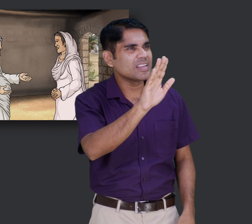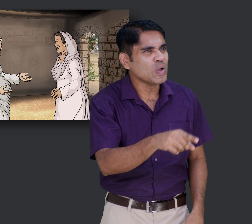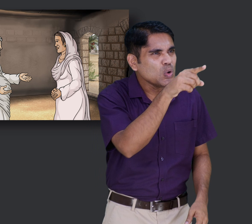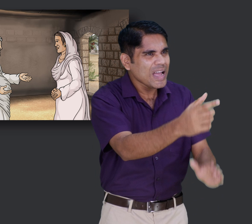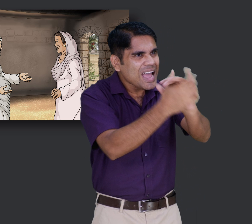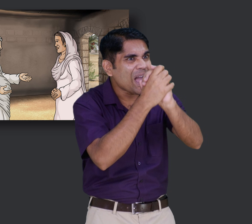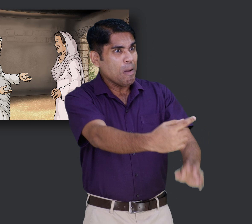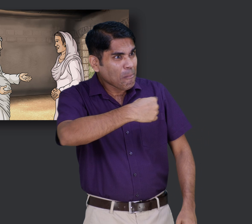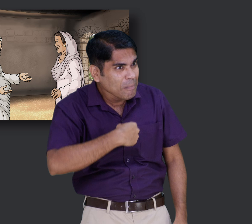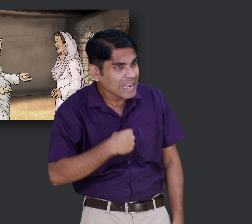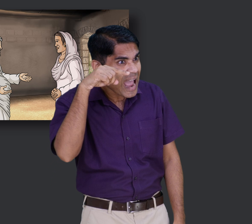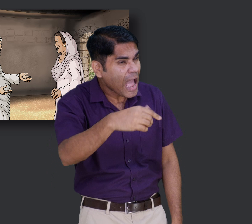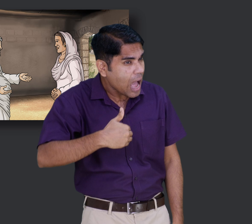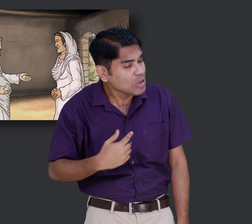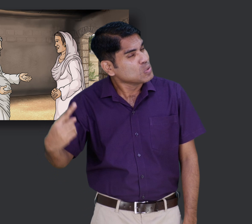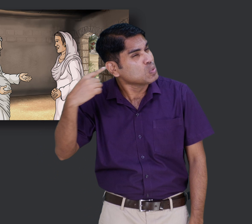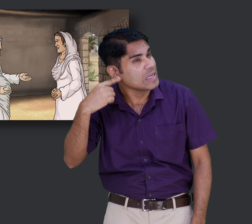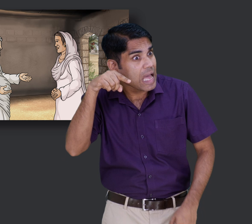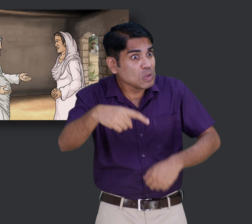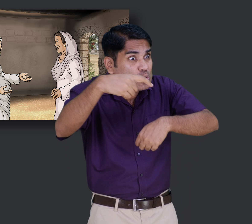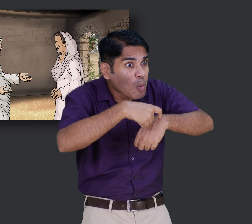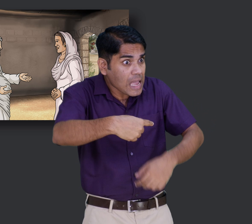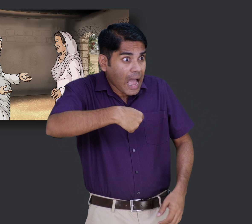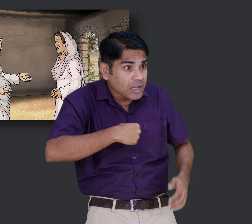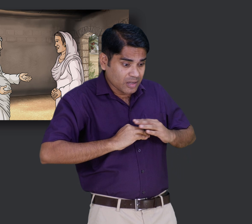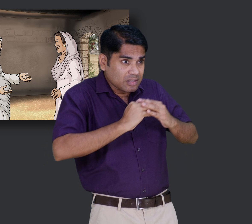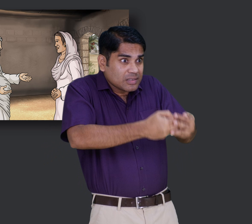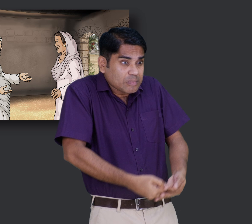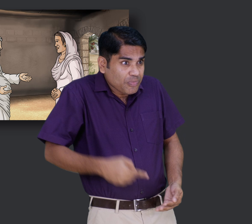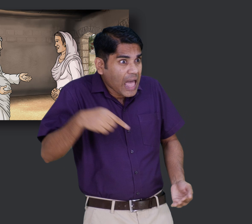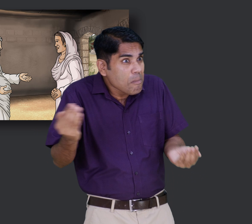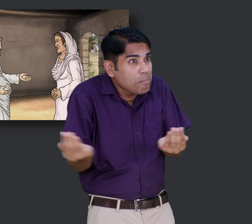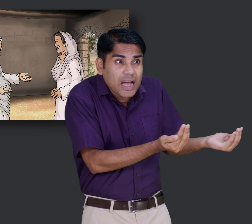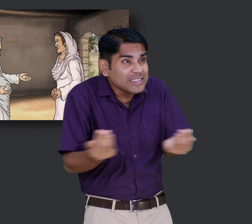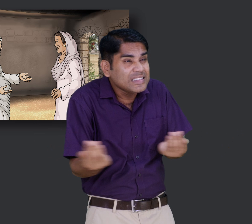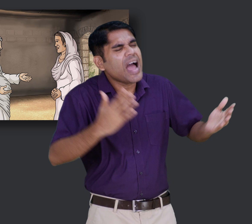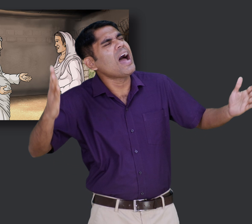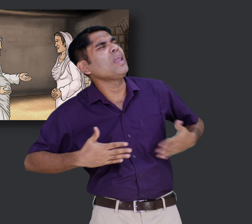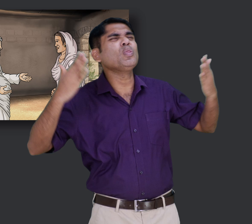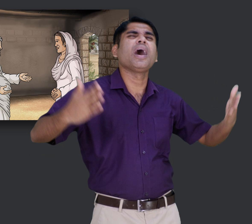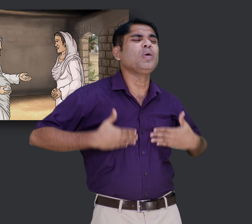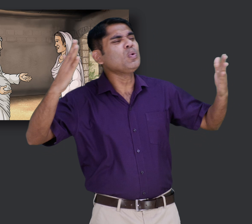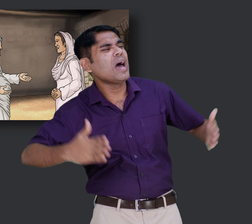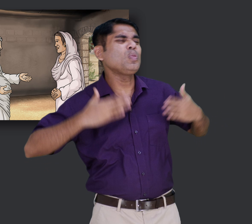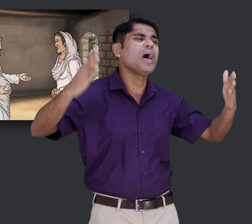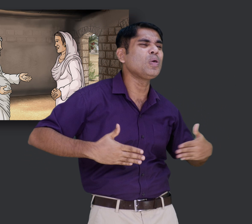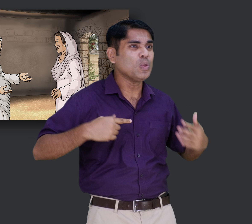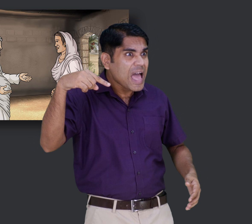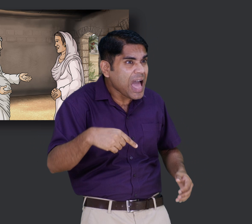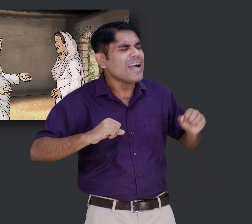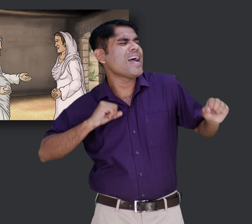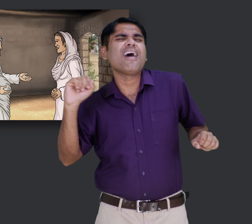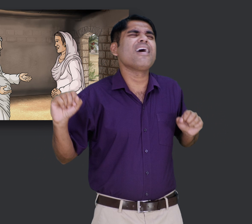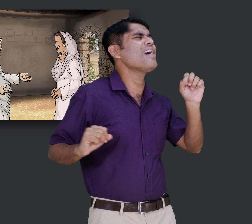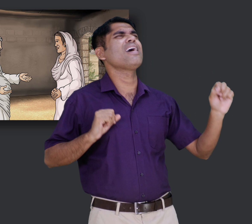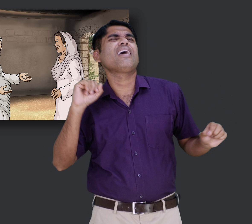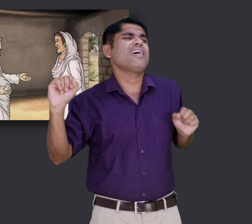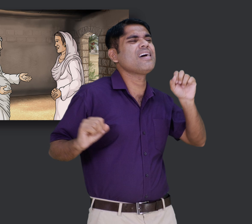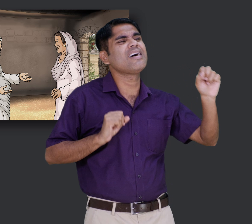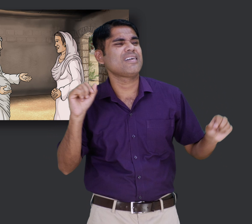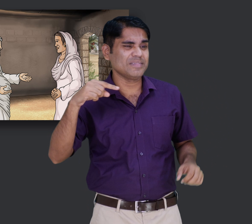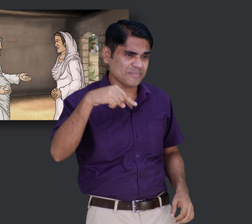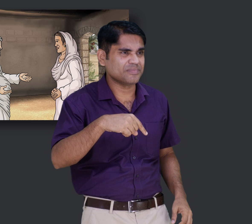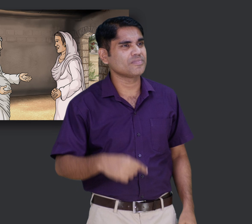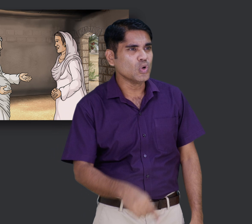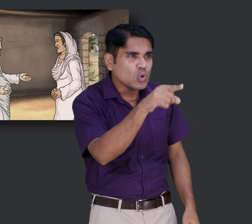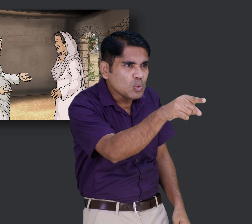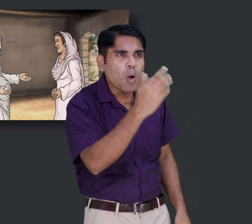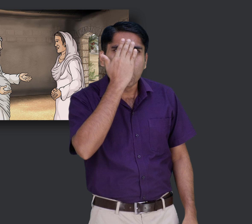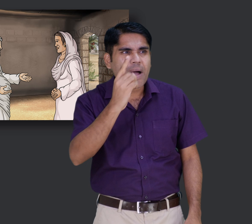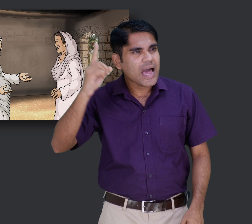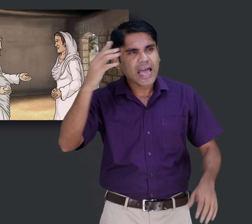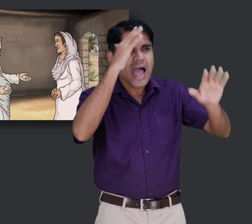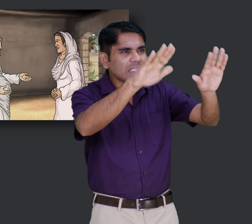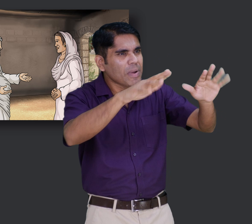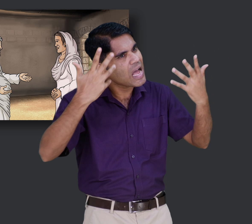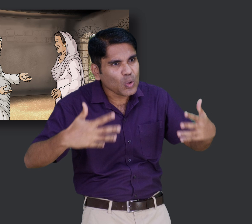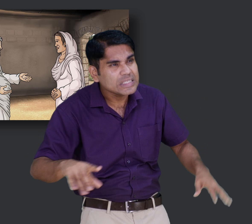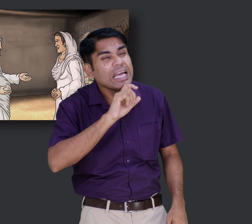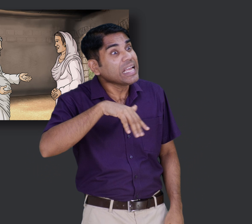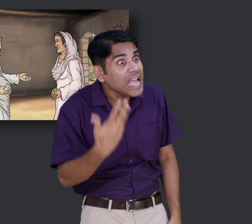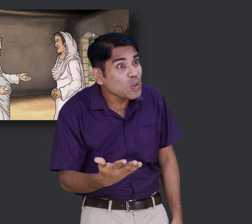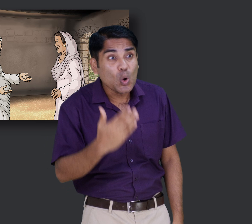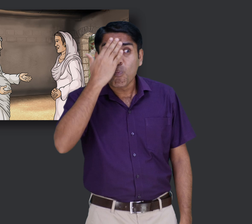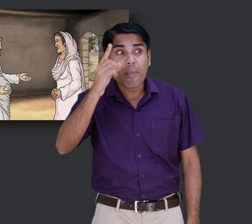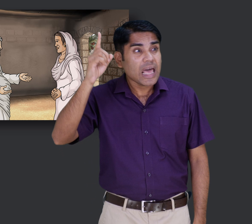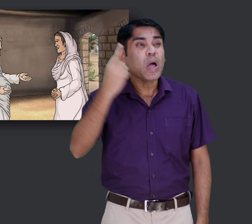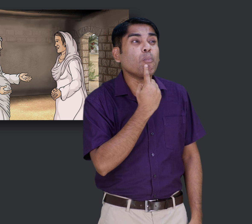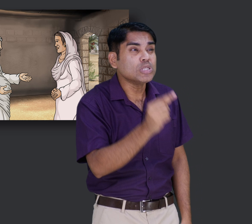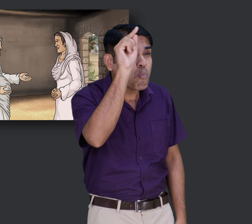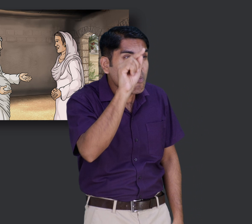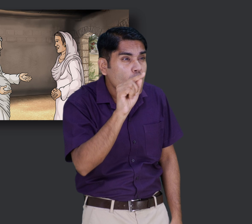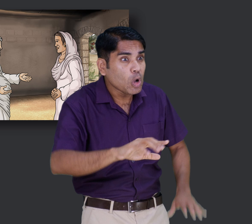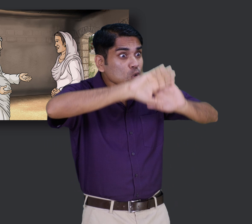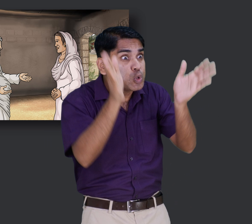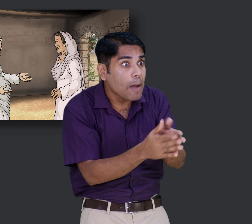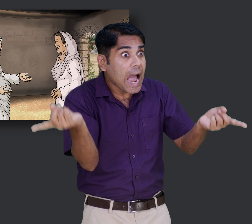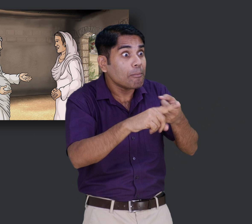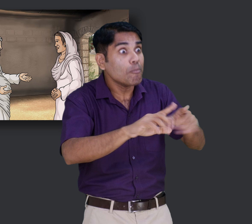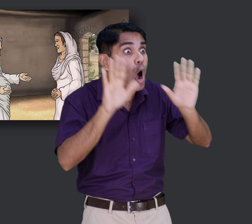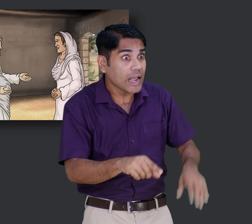For as soon as the sound of your greeting reached my ears, the baby in my womb leaped for joy.